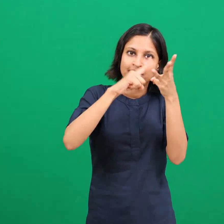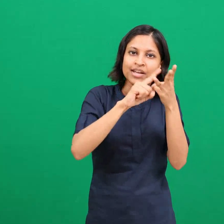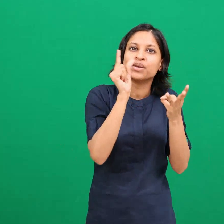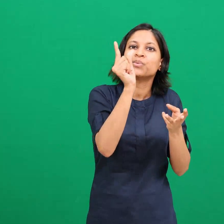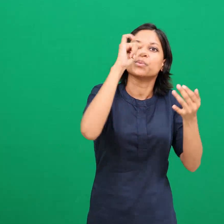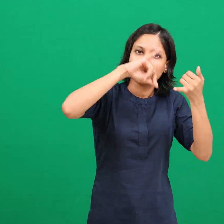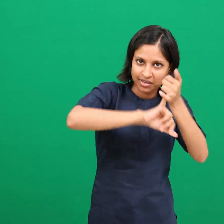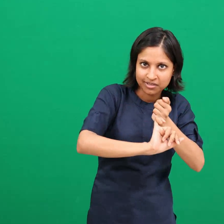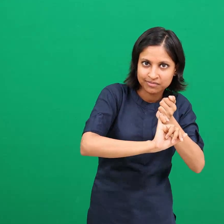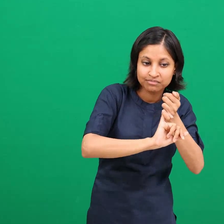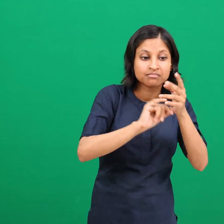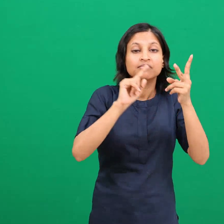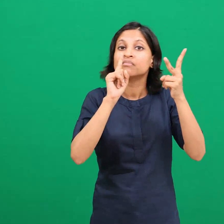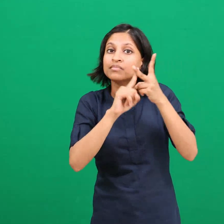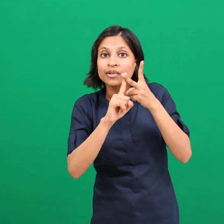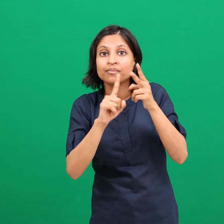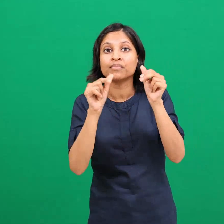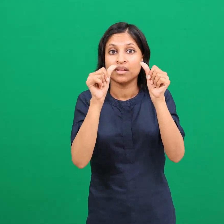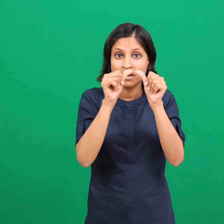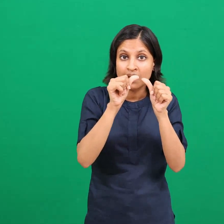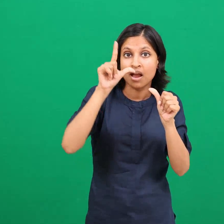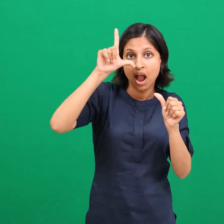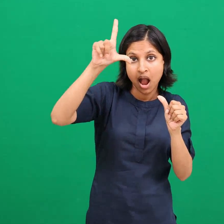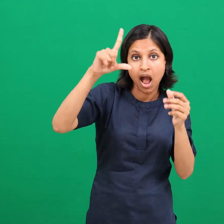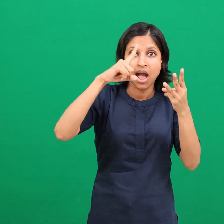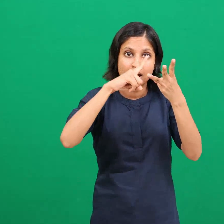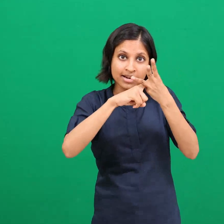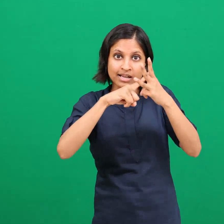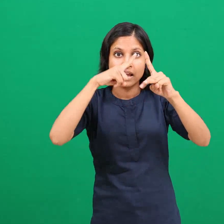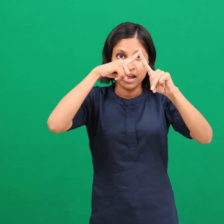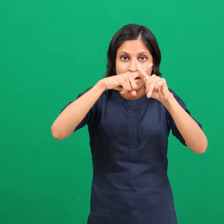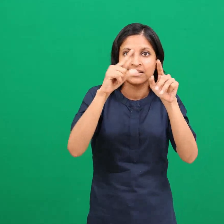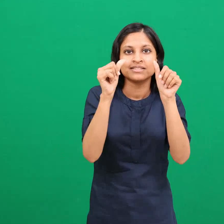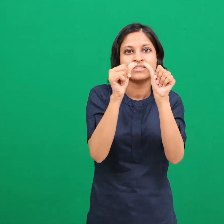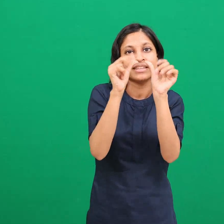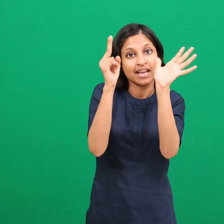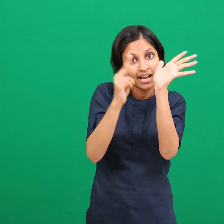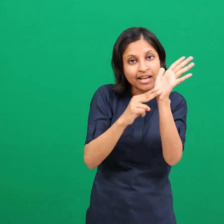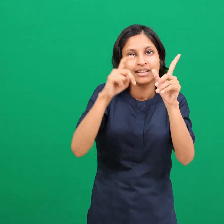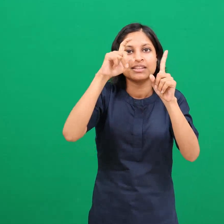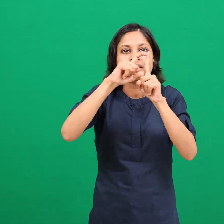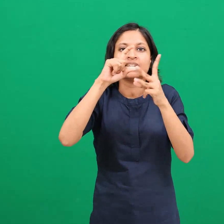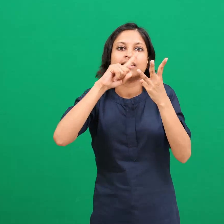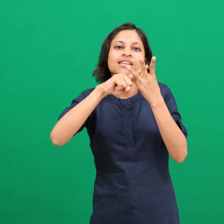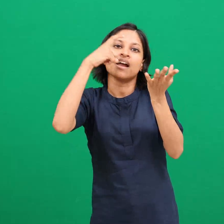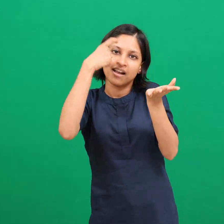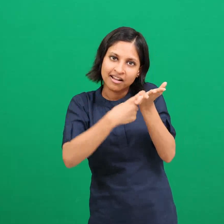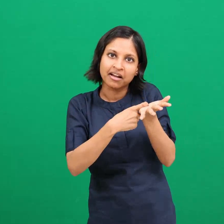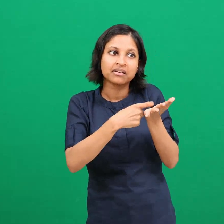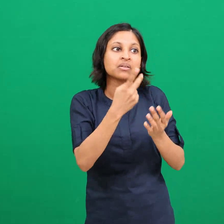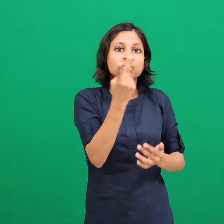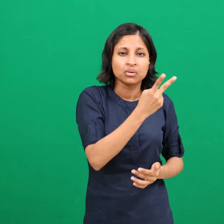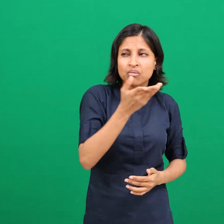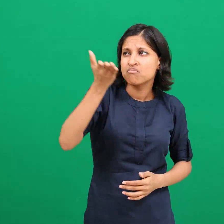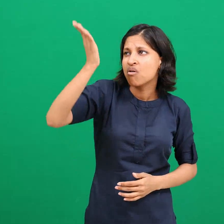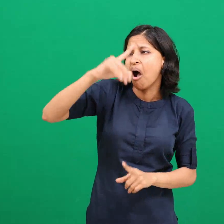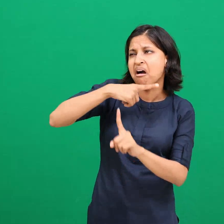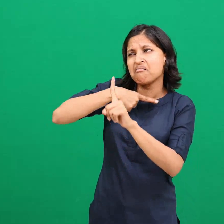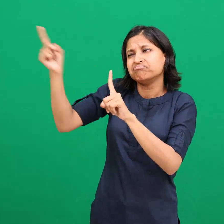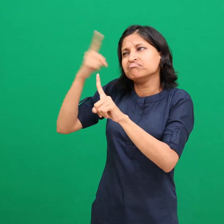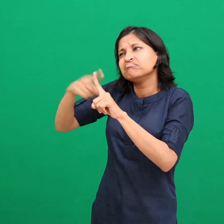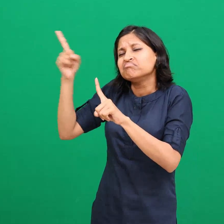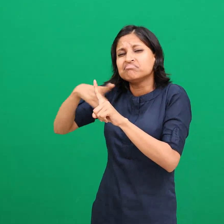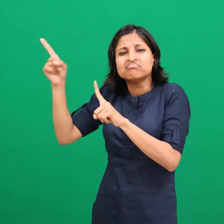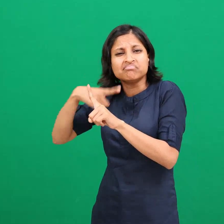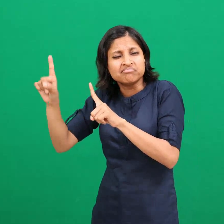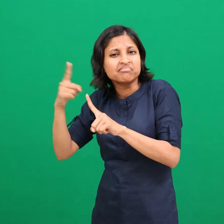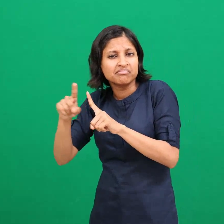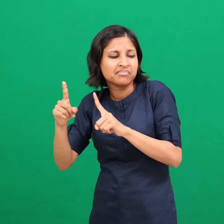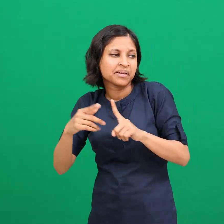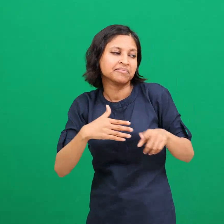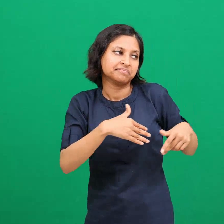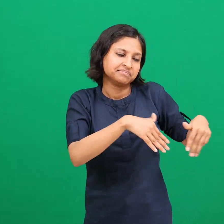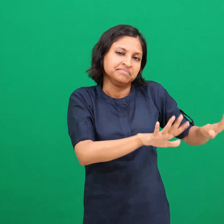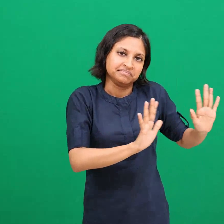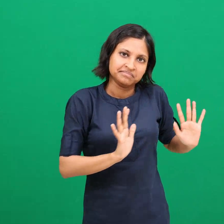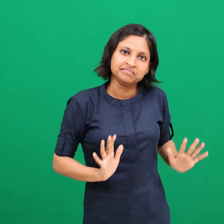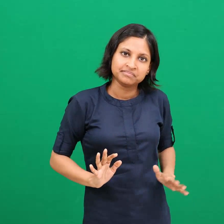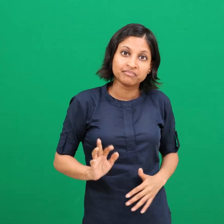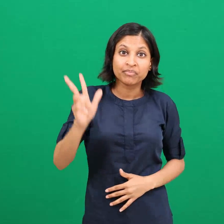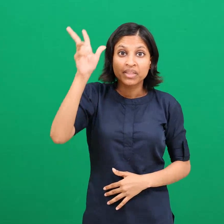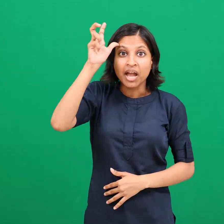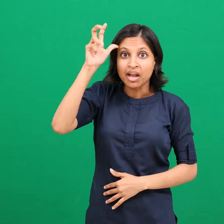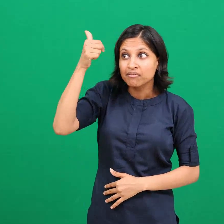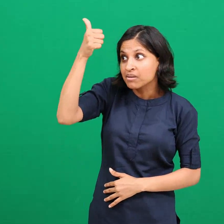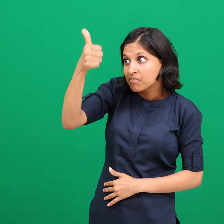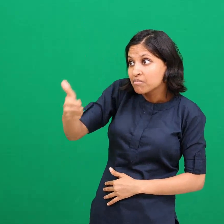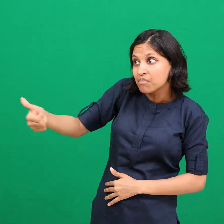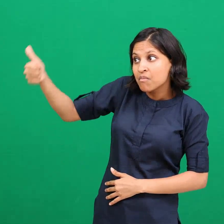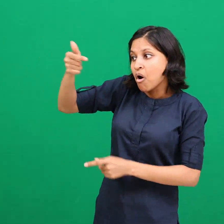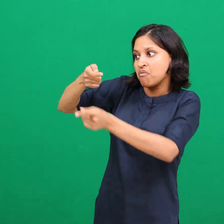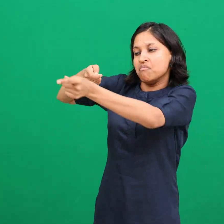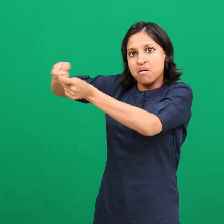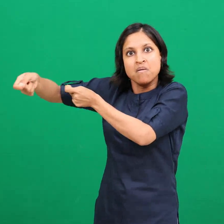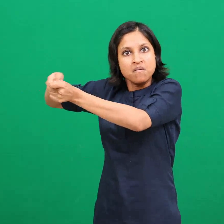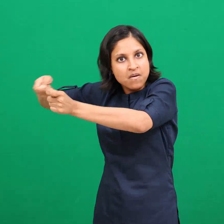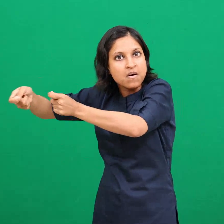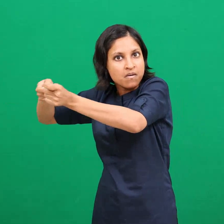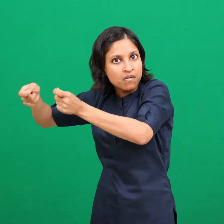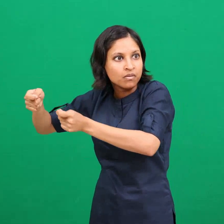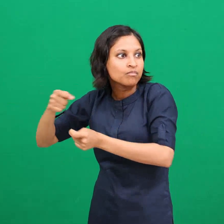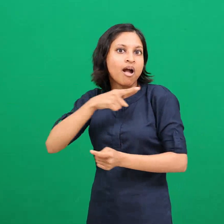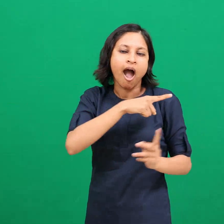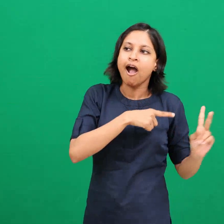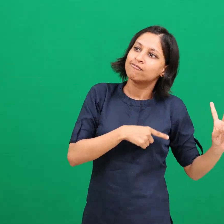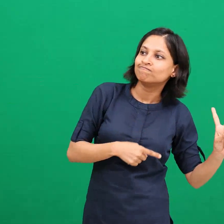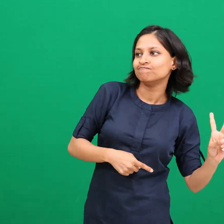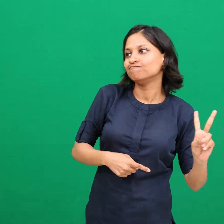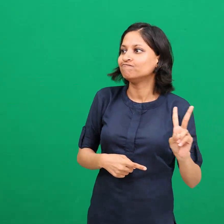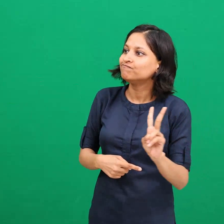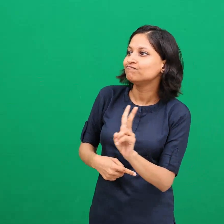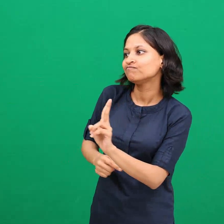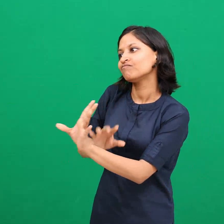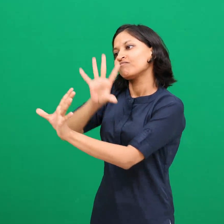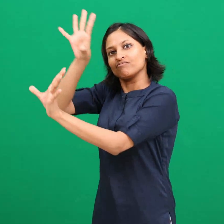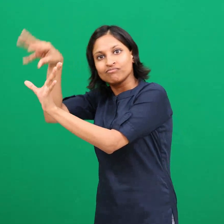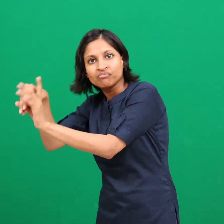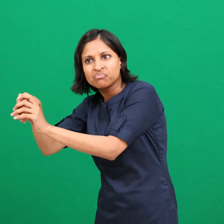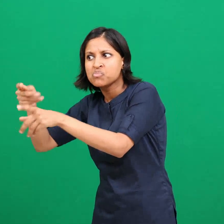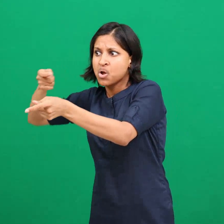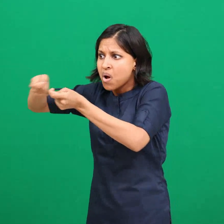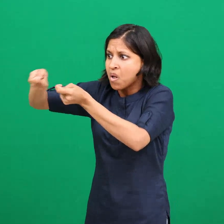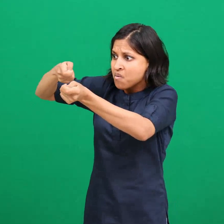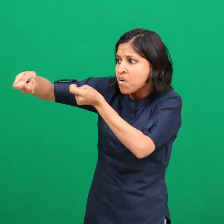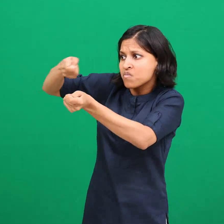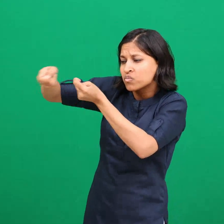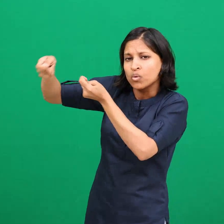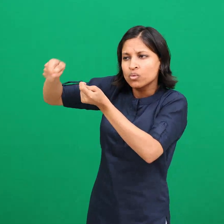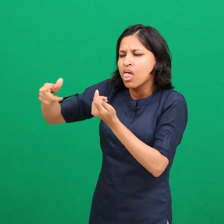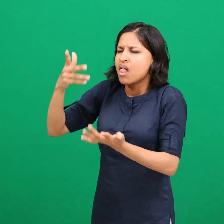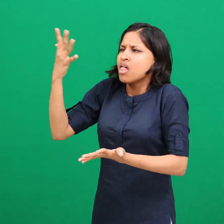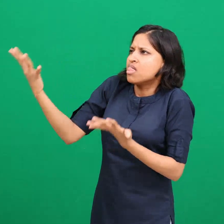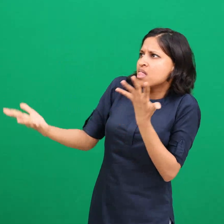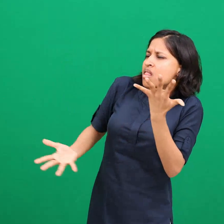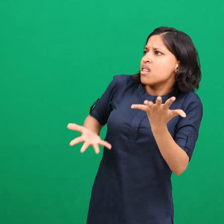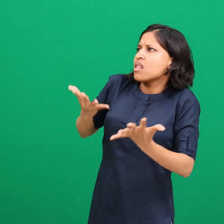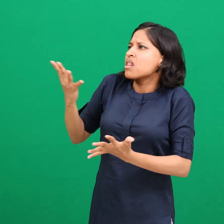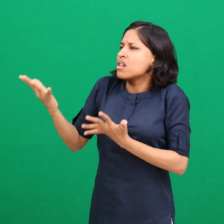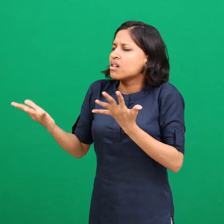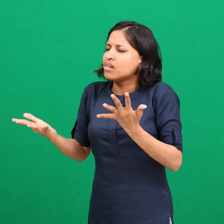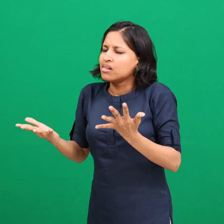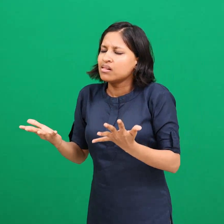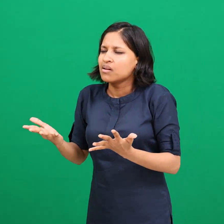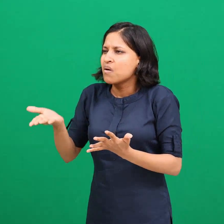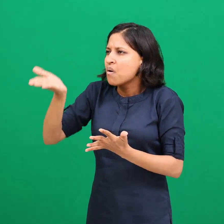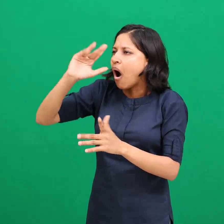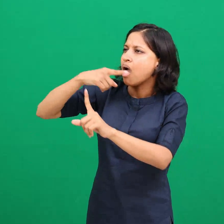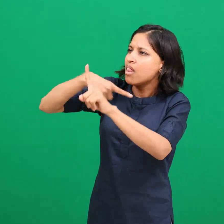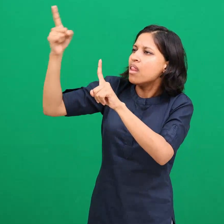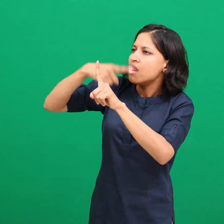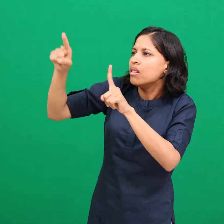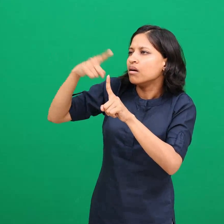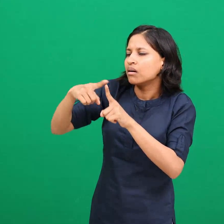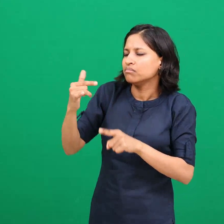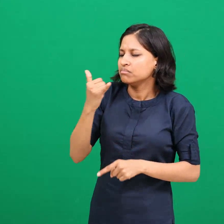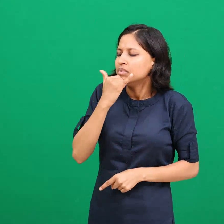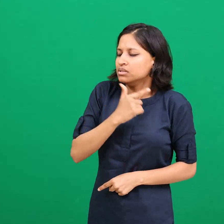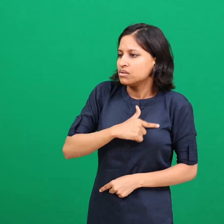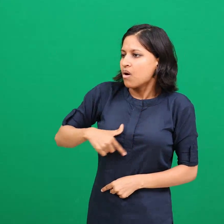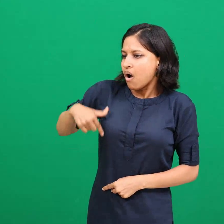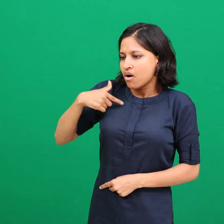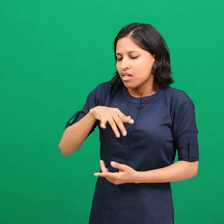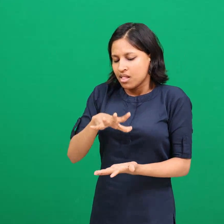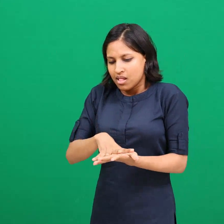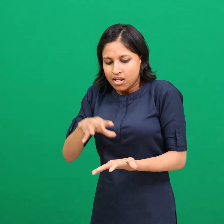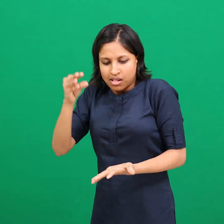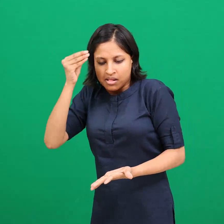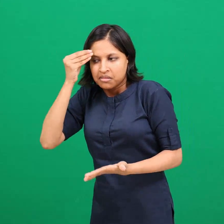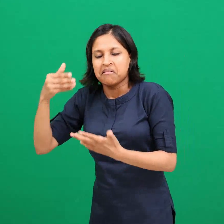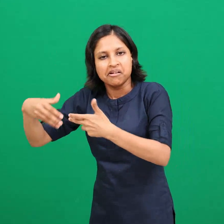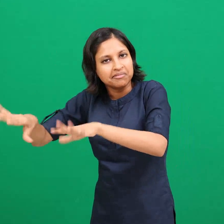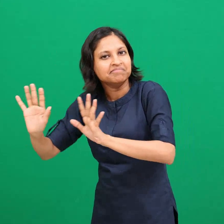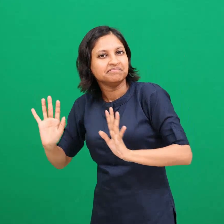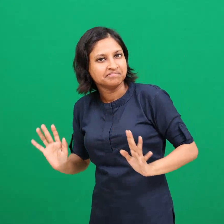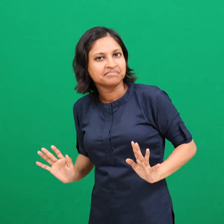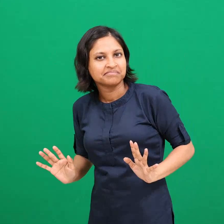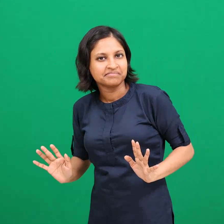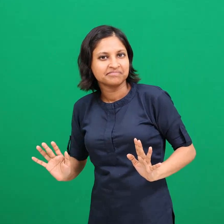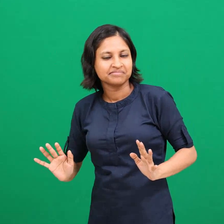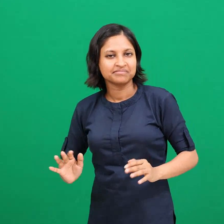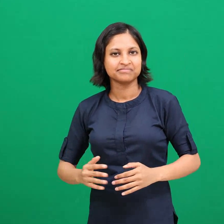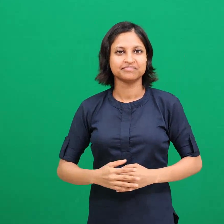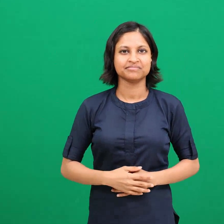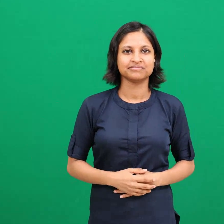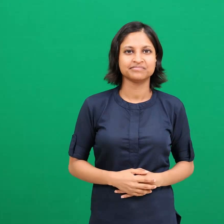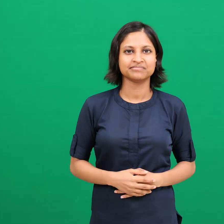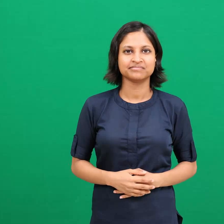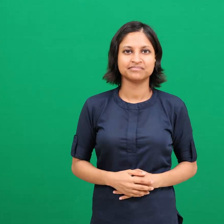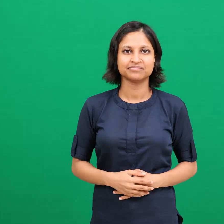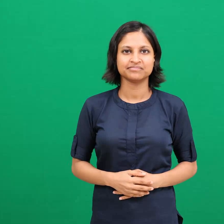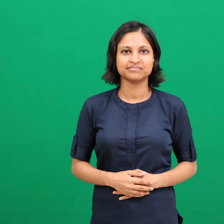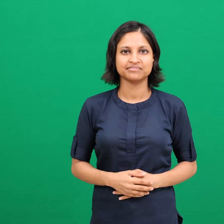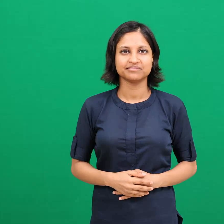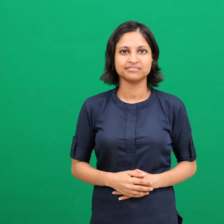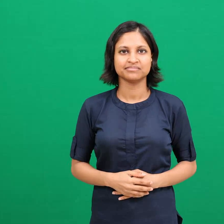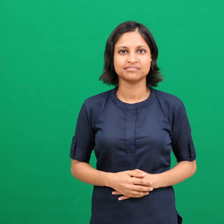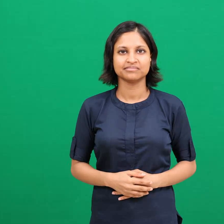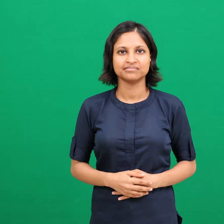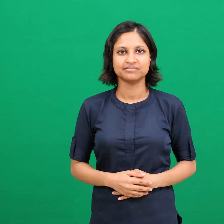Among them are Hymenaeus and Alexander, whom I have handed over to Satan to be taught not to blaspheme.